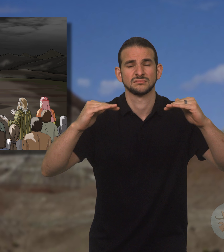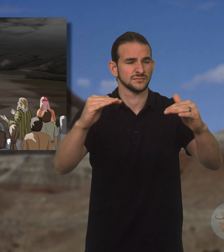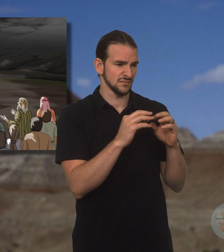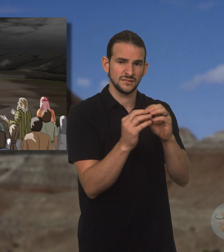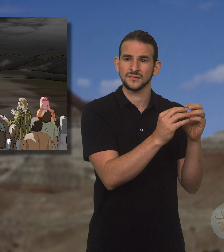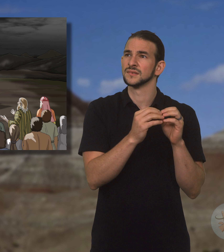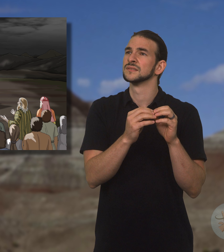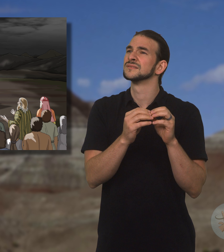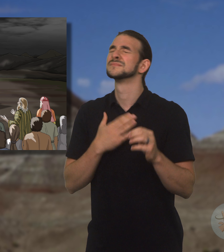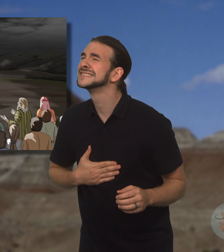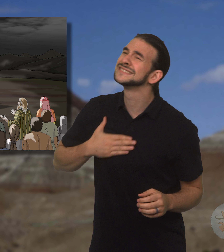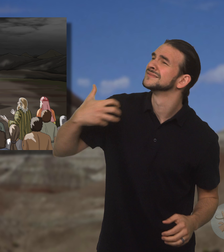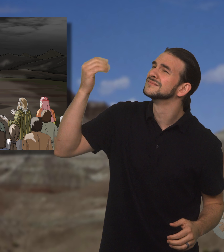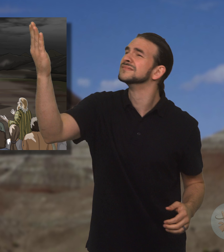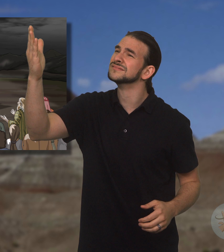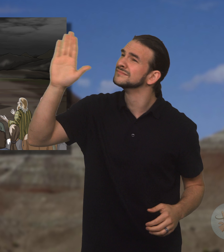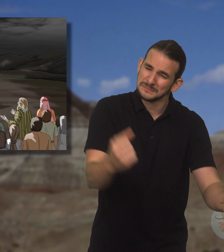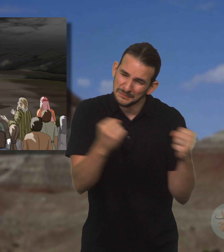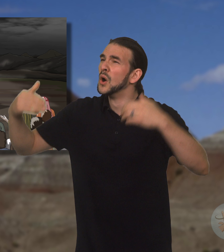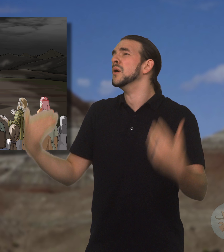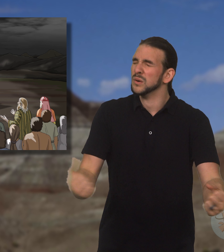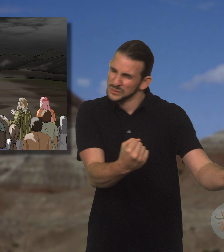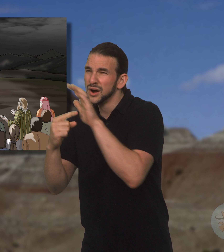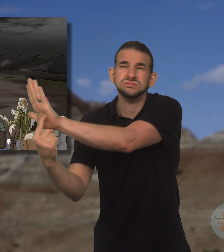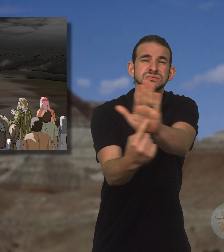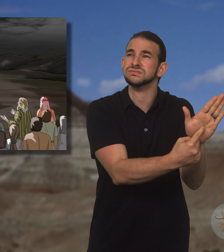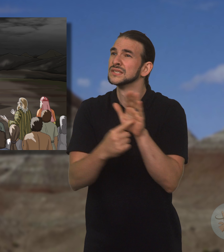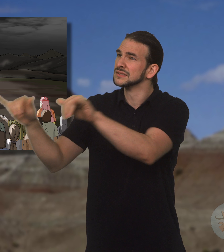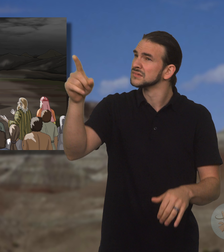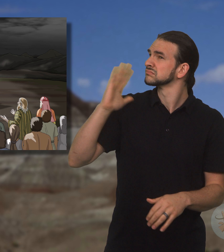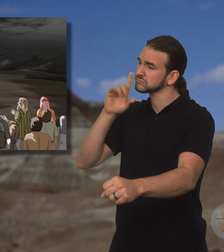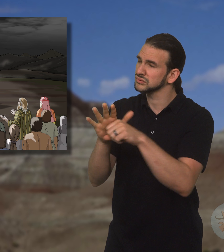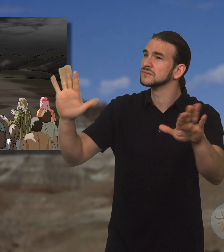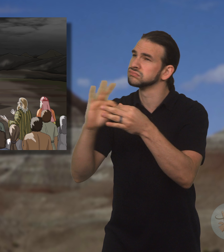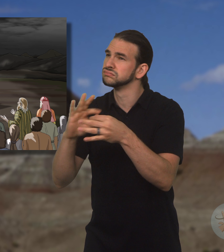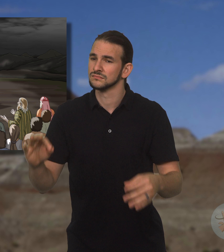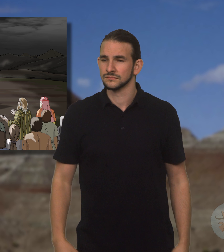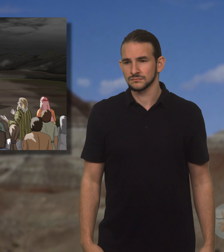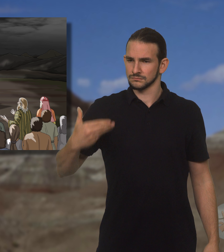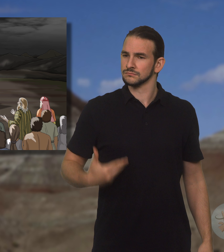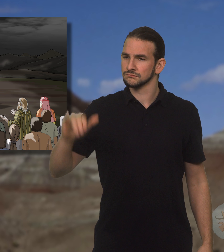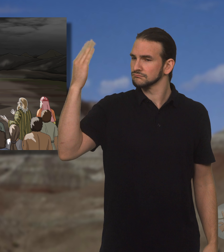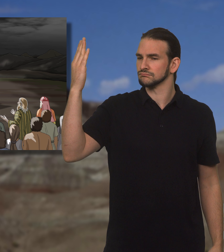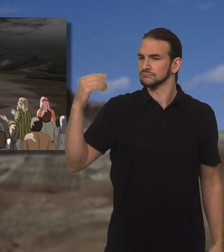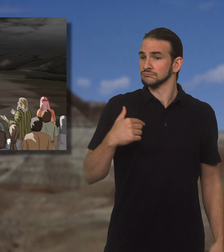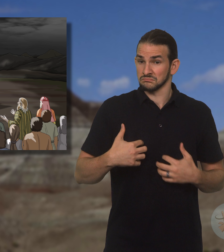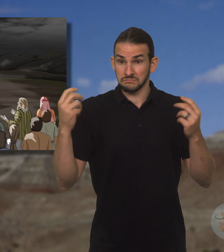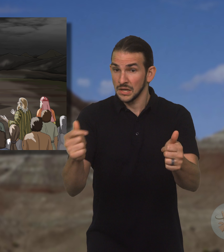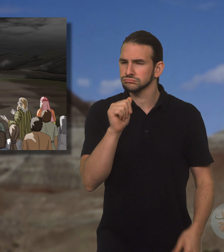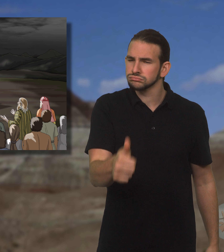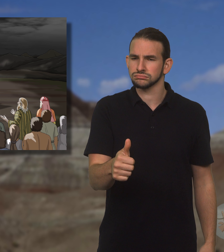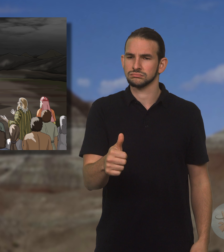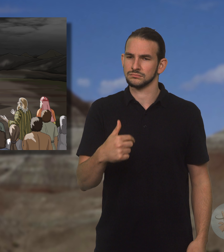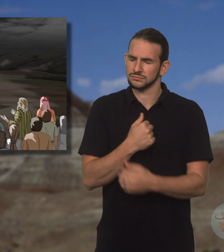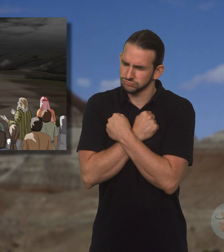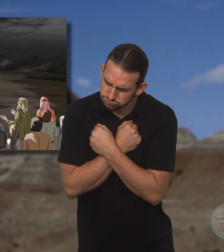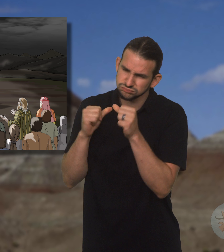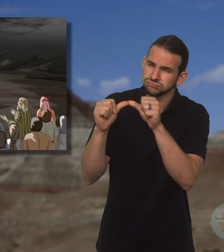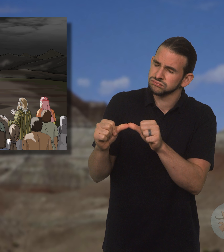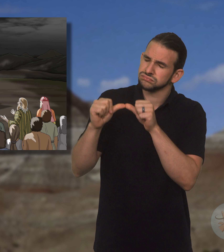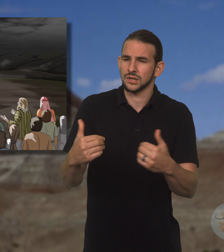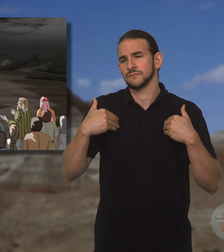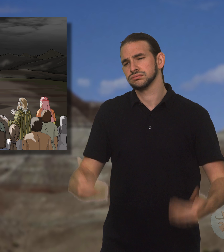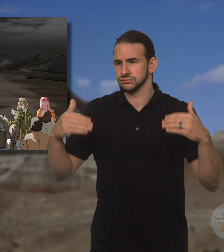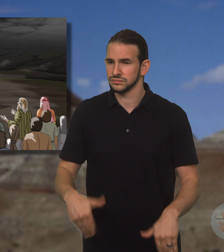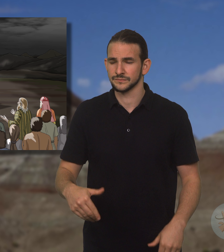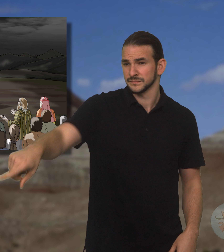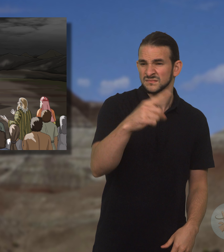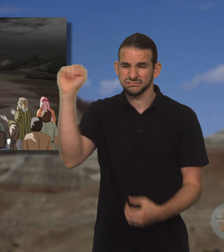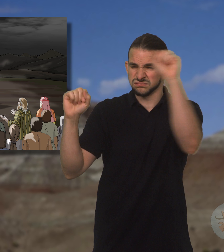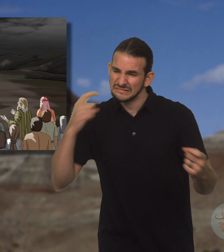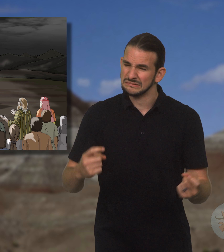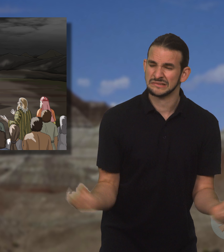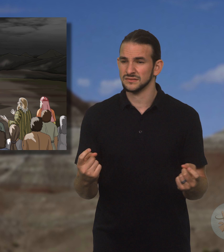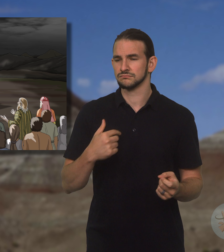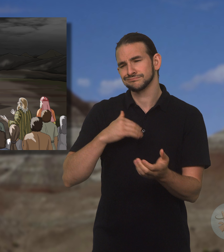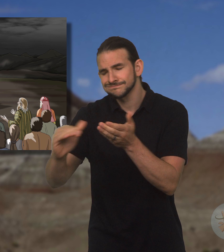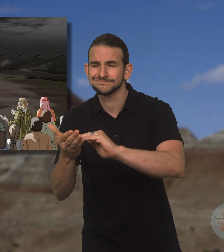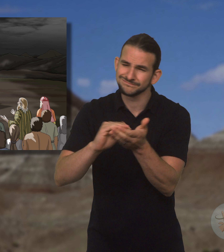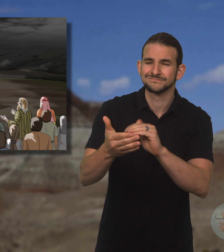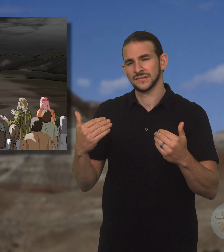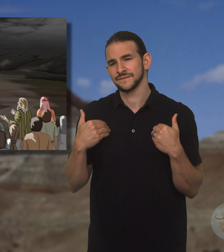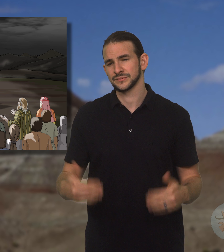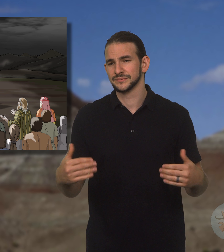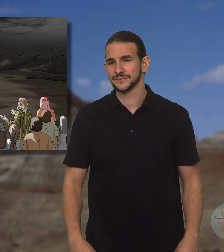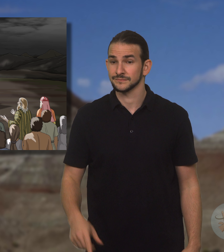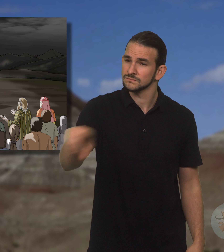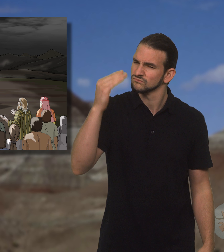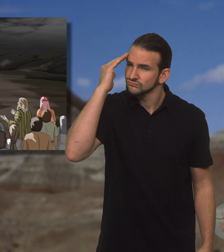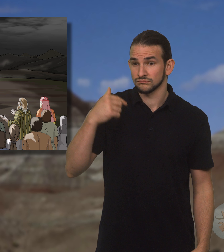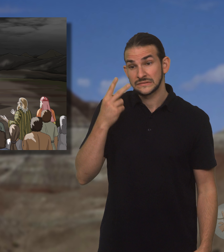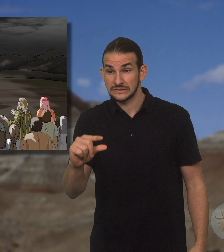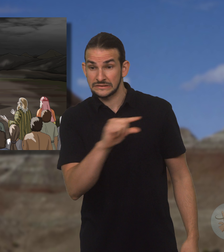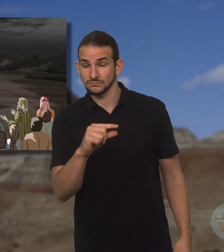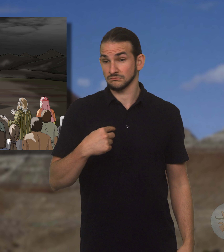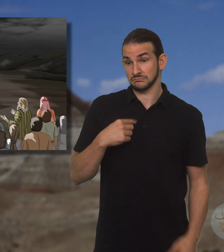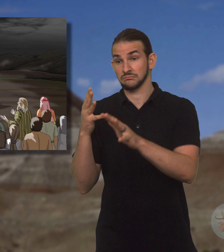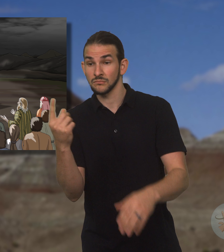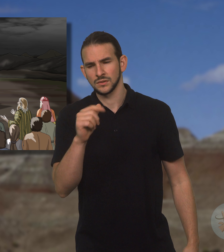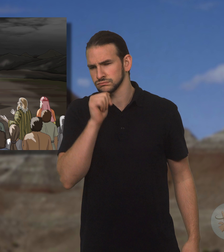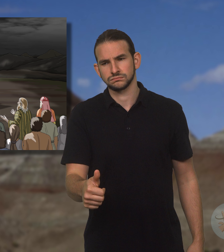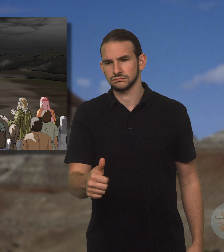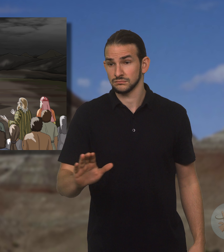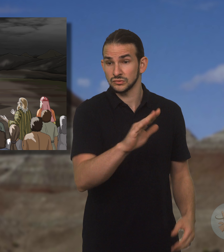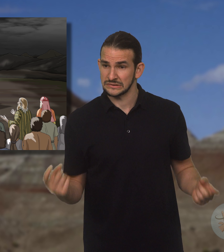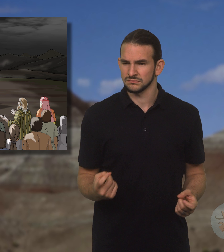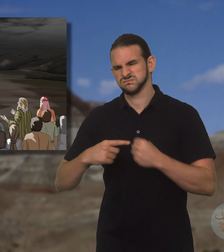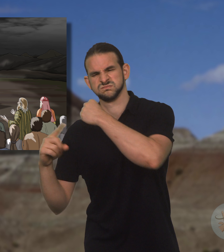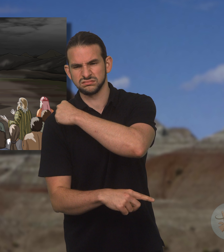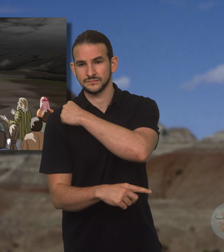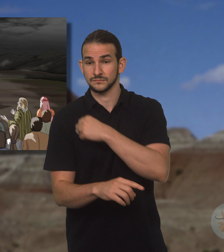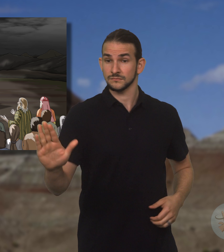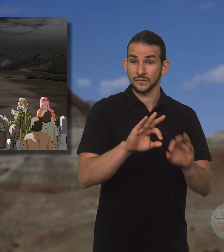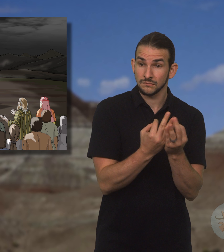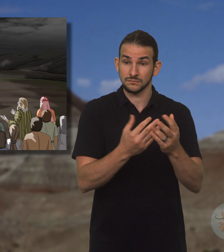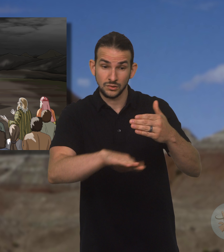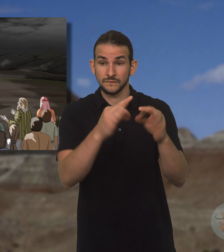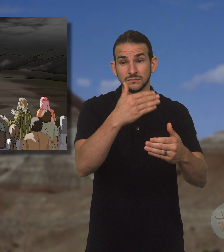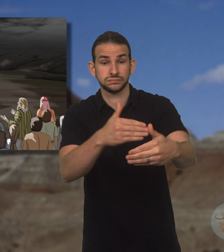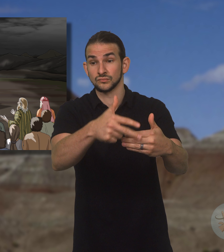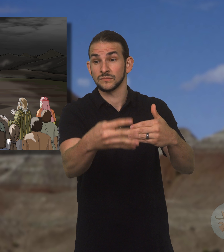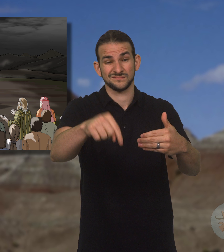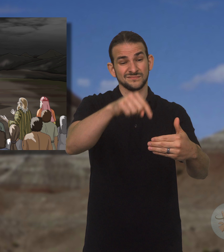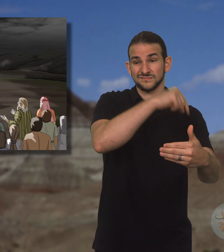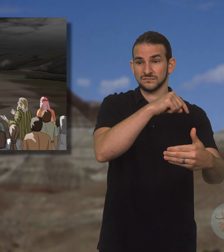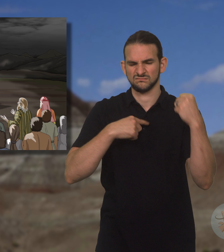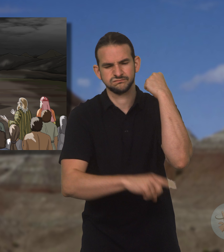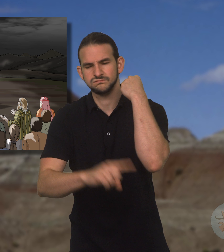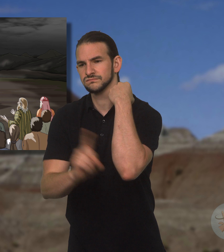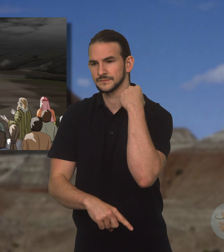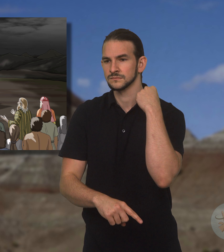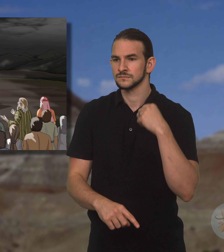So now I pray, may the power of my Lord be magnified, just as You have declared: ‘The LORD is slow to anger and abounding in loving devotion, forgiving iniquity and transgression. Yet He will by no means leave the guilty unpunished;